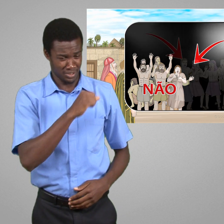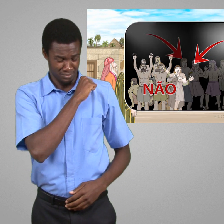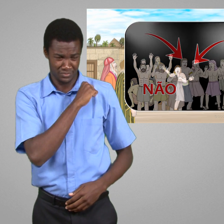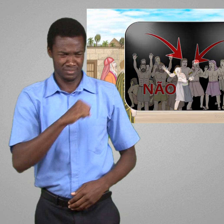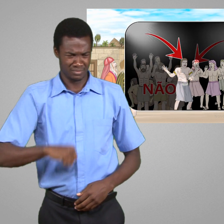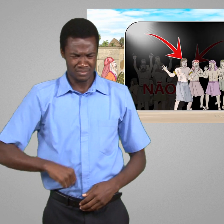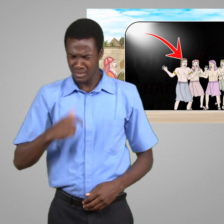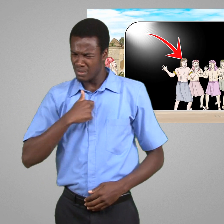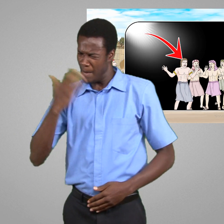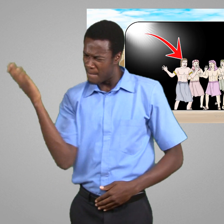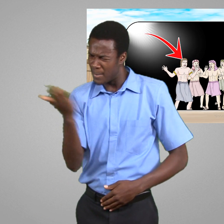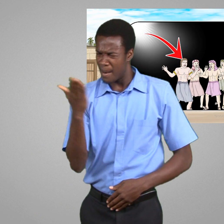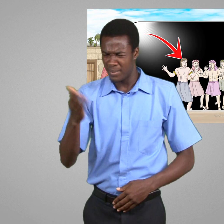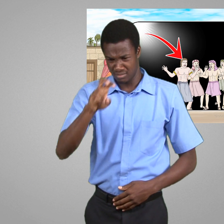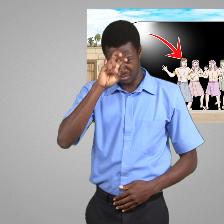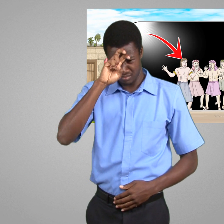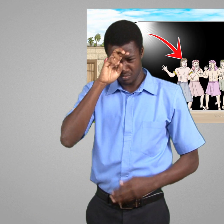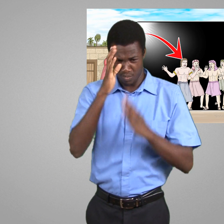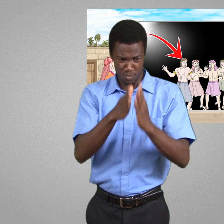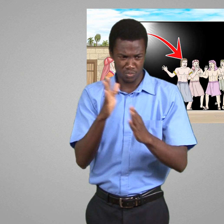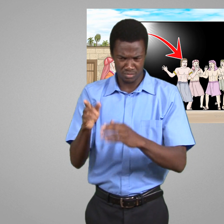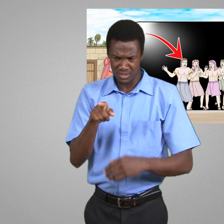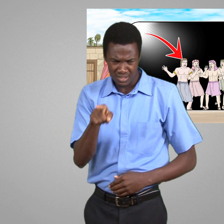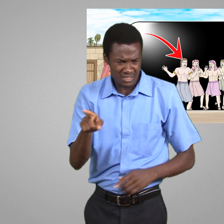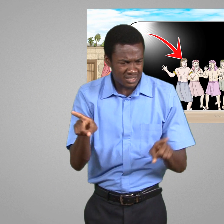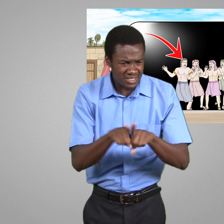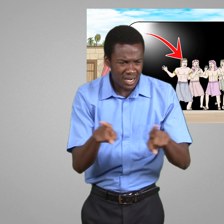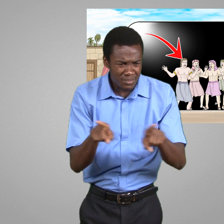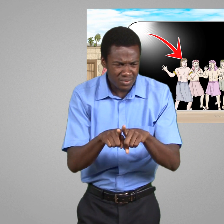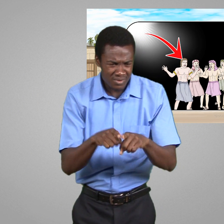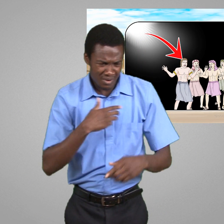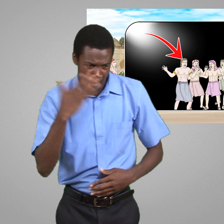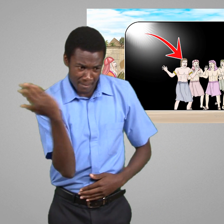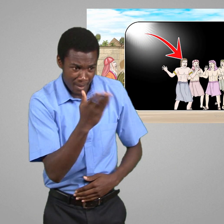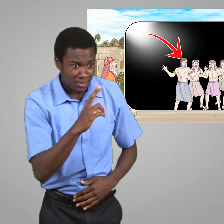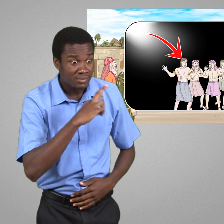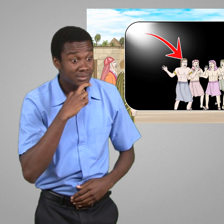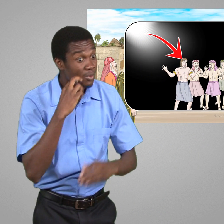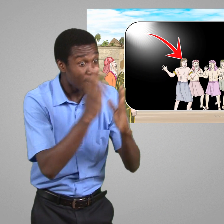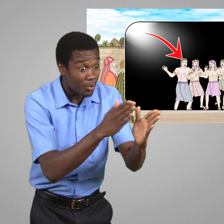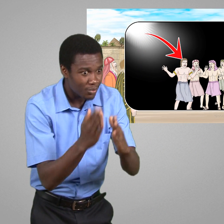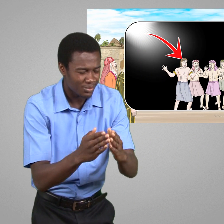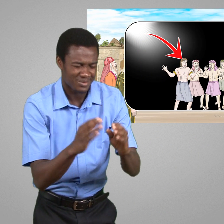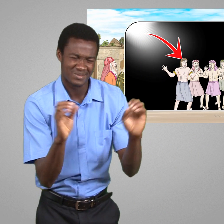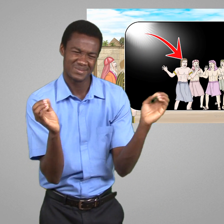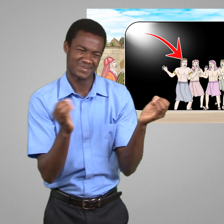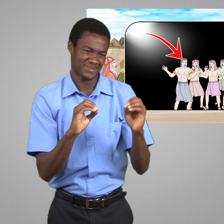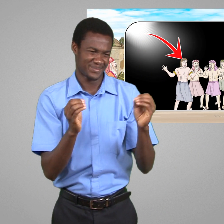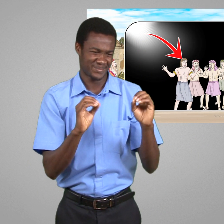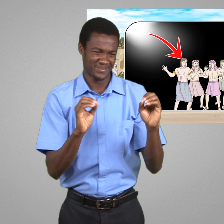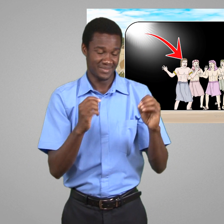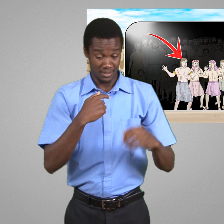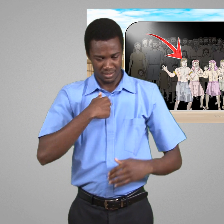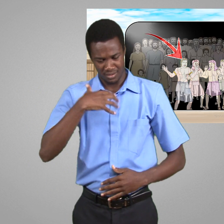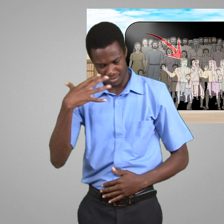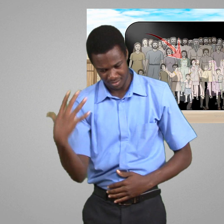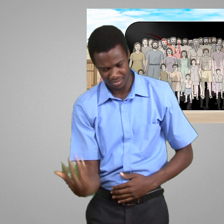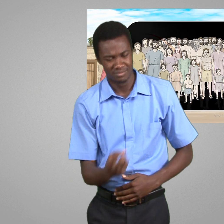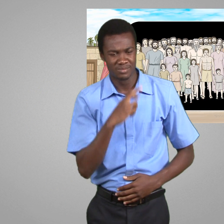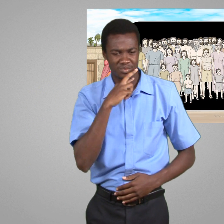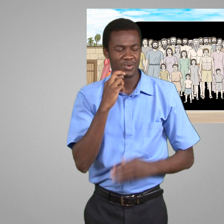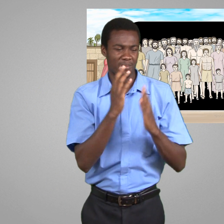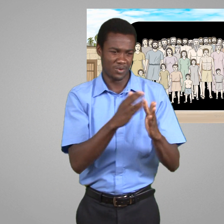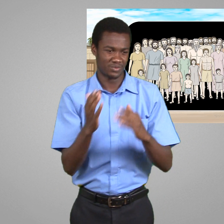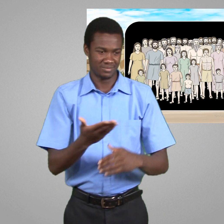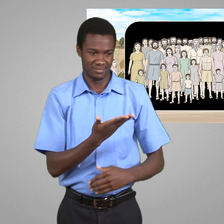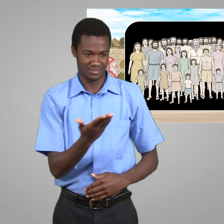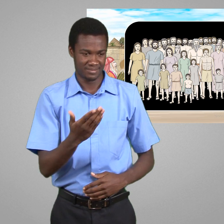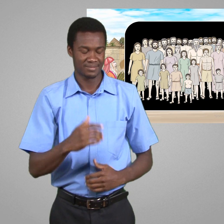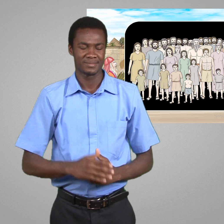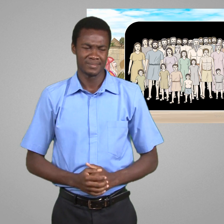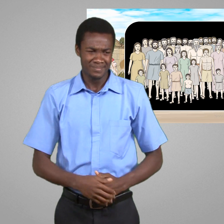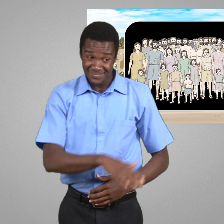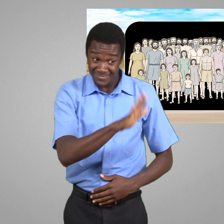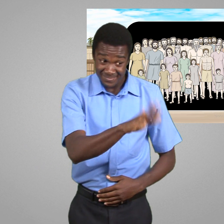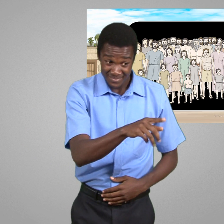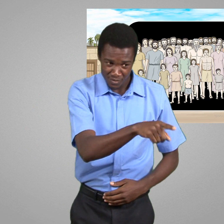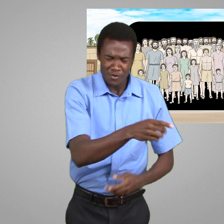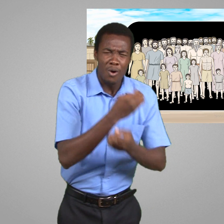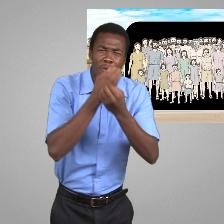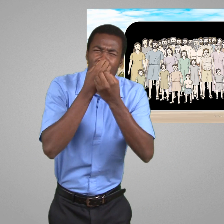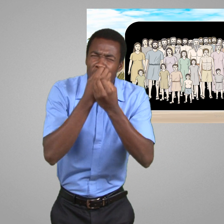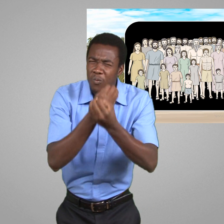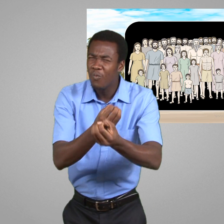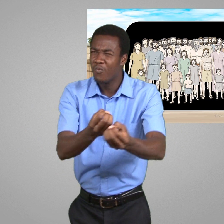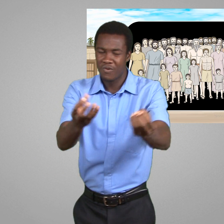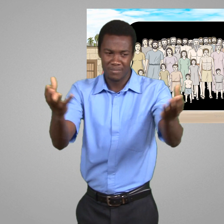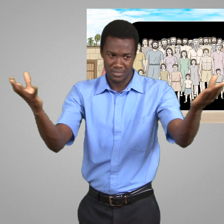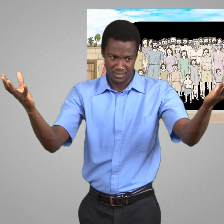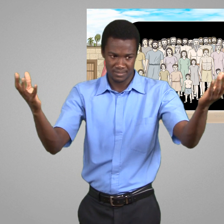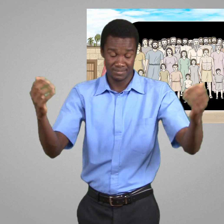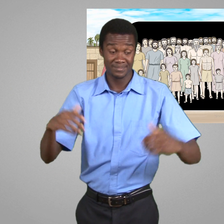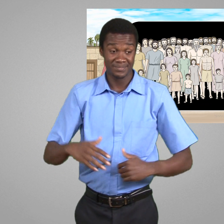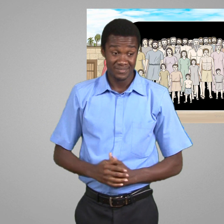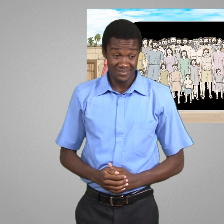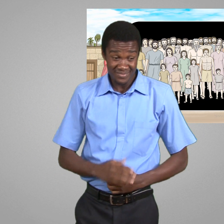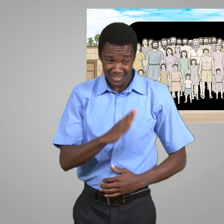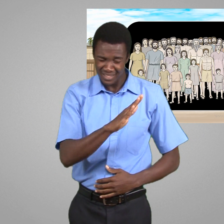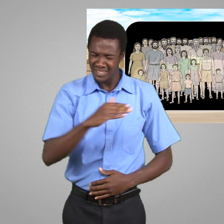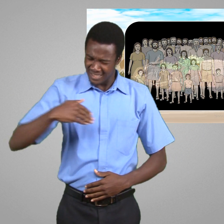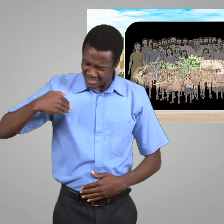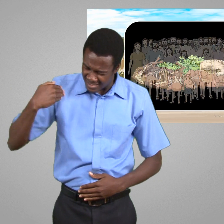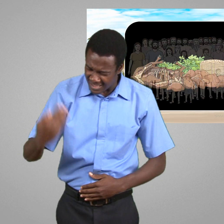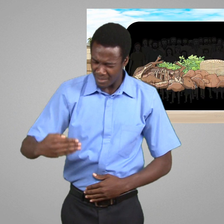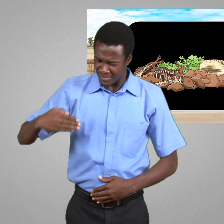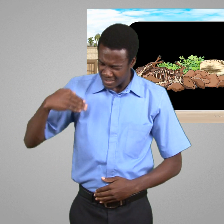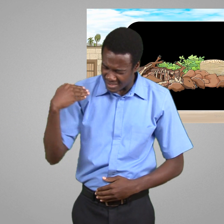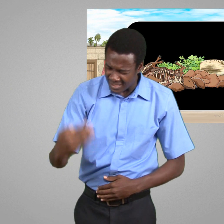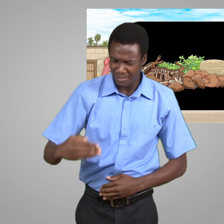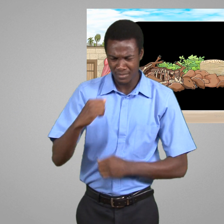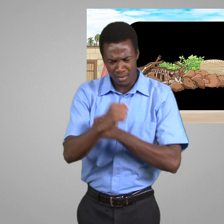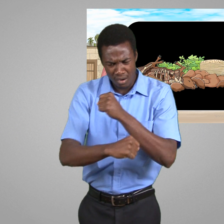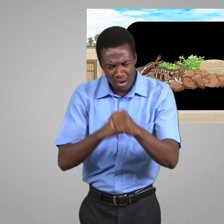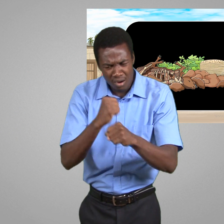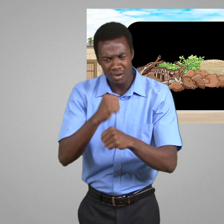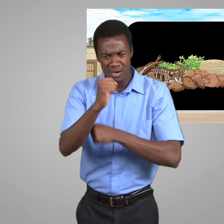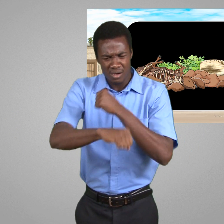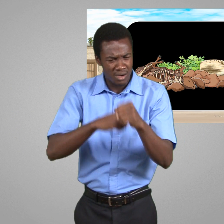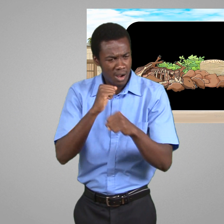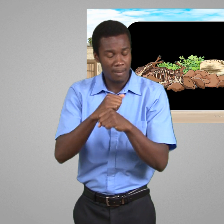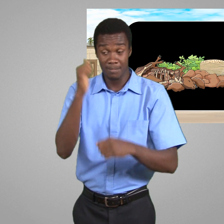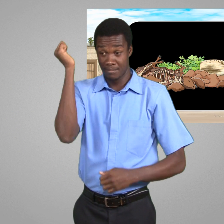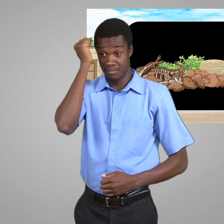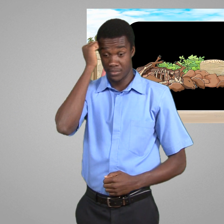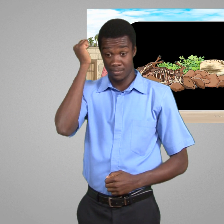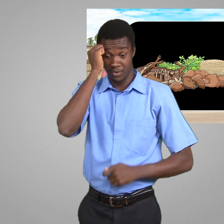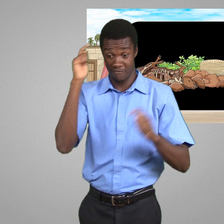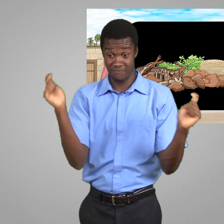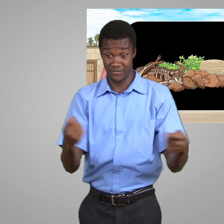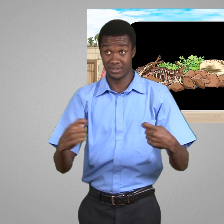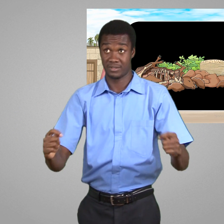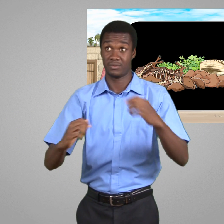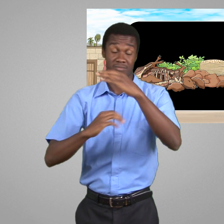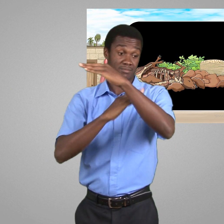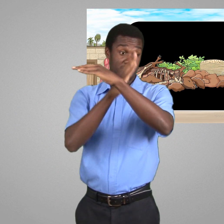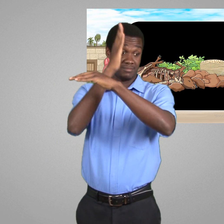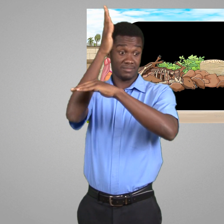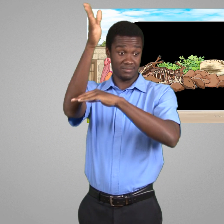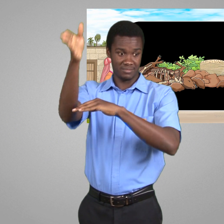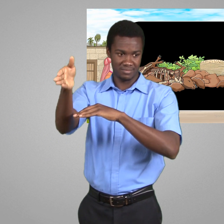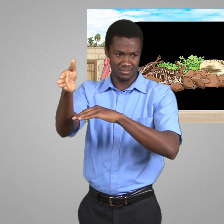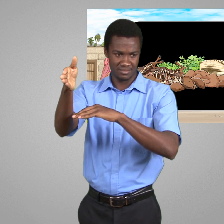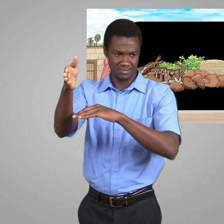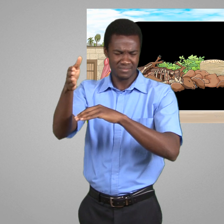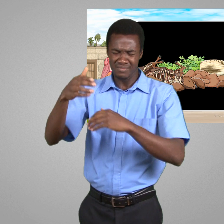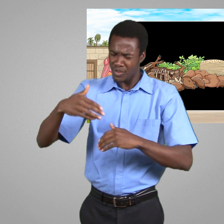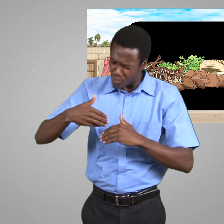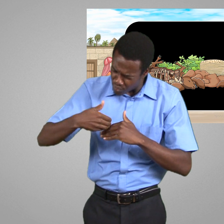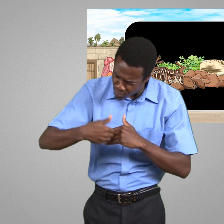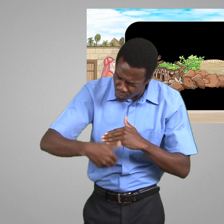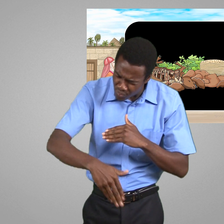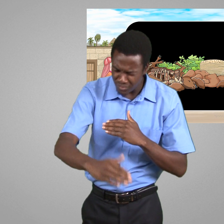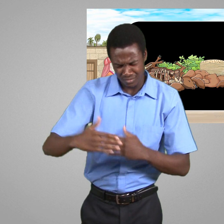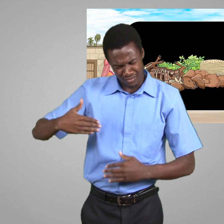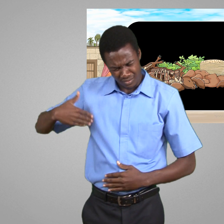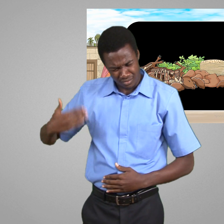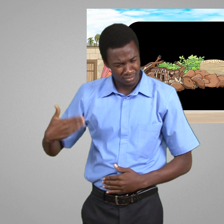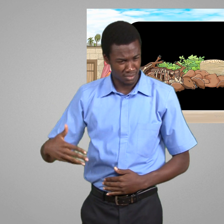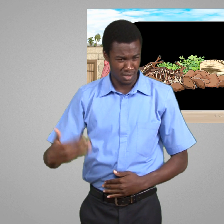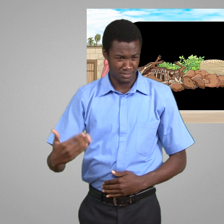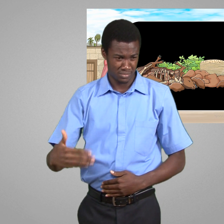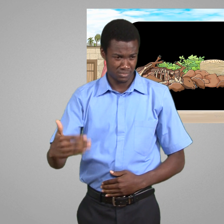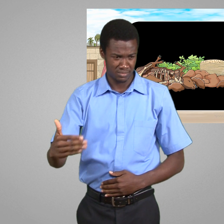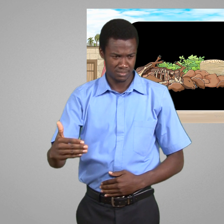In the first month you are to eat unleavened bread, from the evening of the fourteenth day until the evening of the twenty-first day. For seven days there must be no leaven found in your houses.